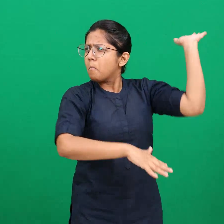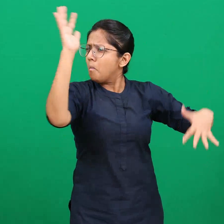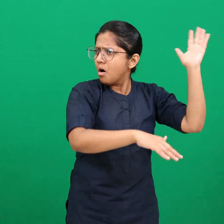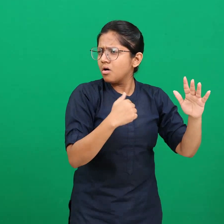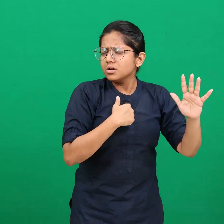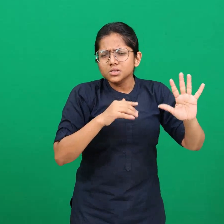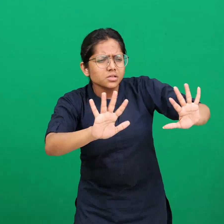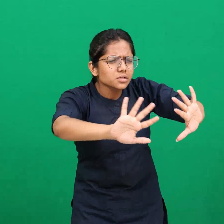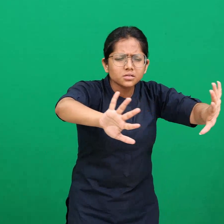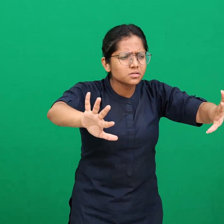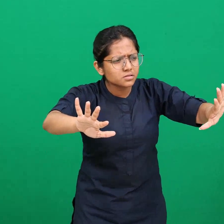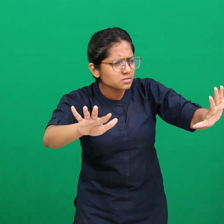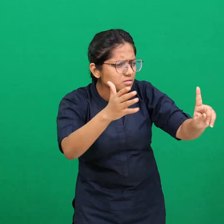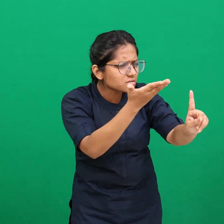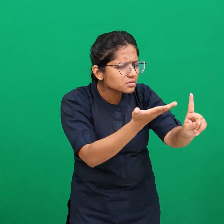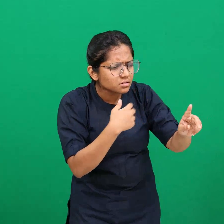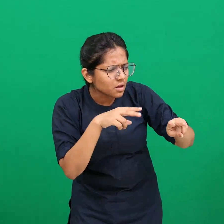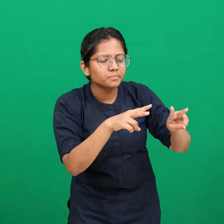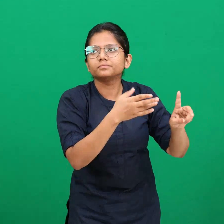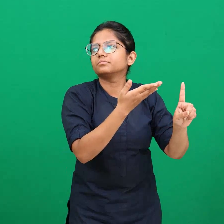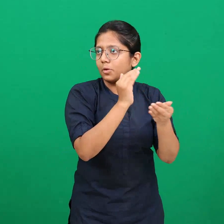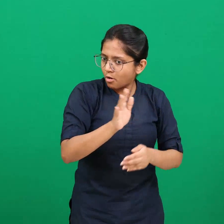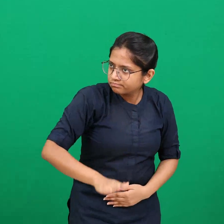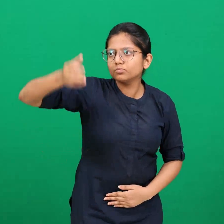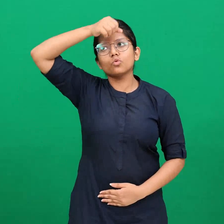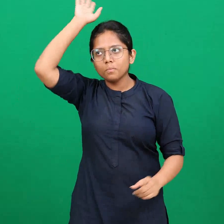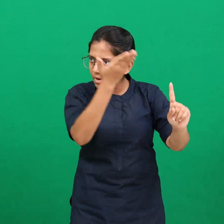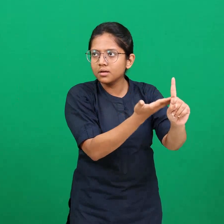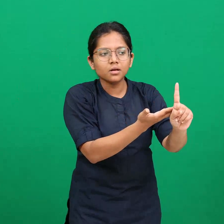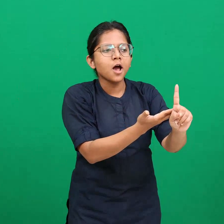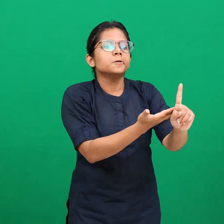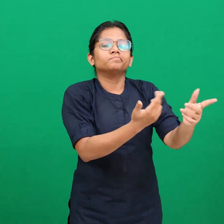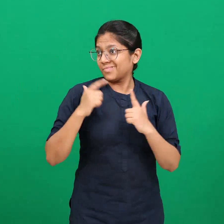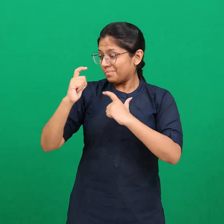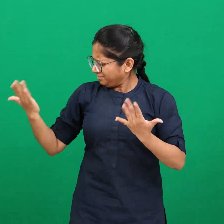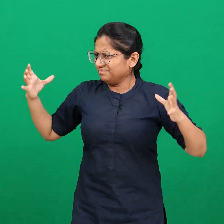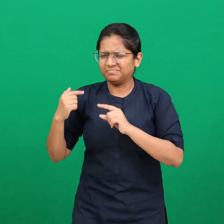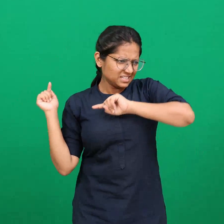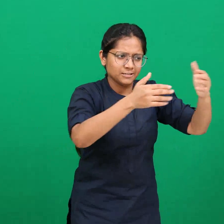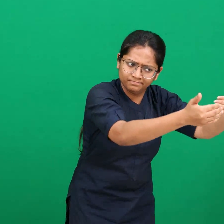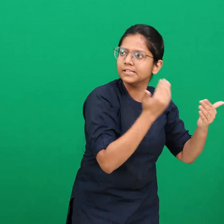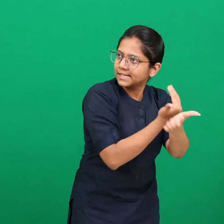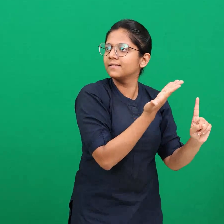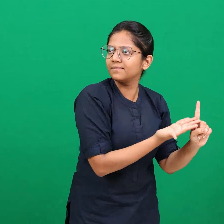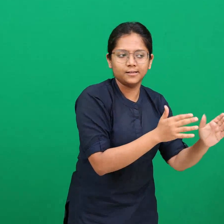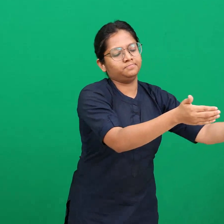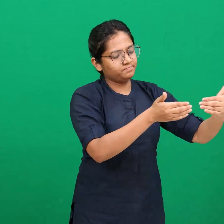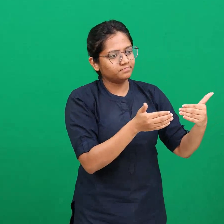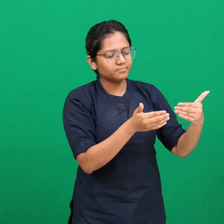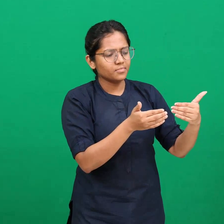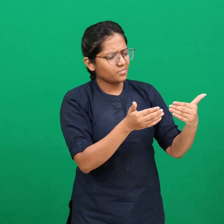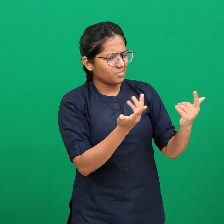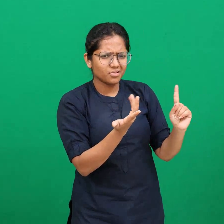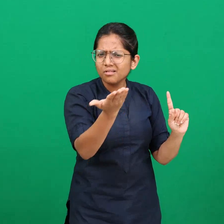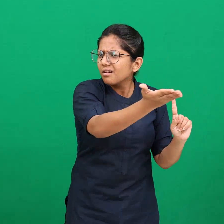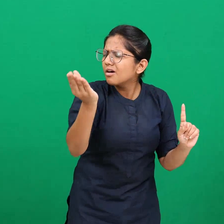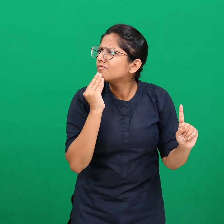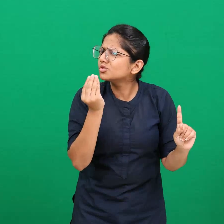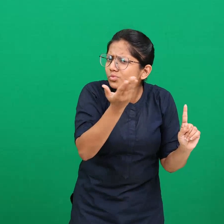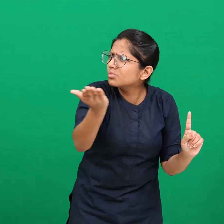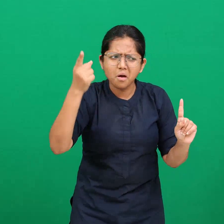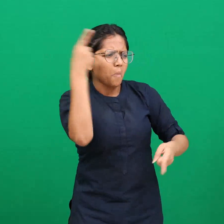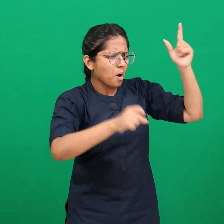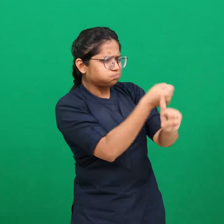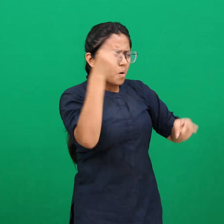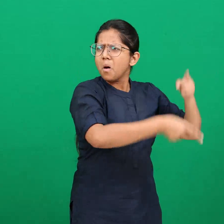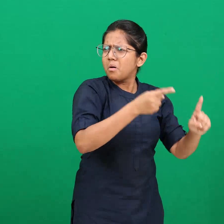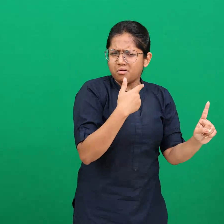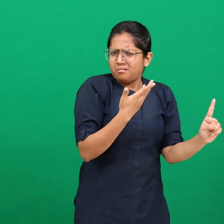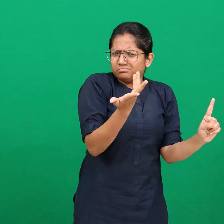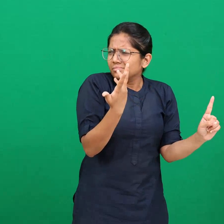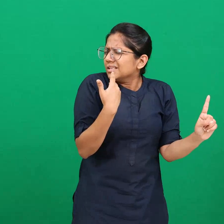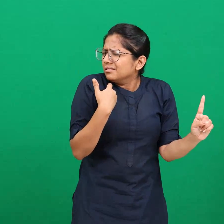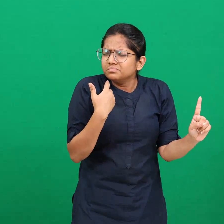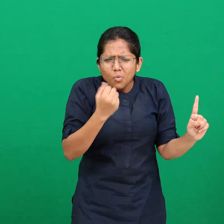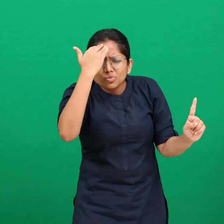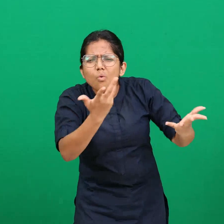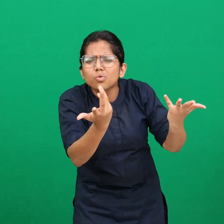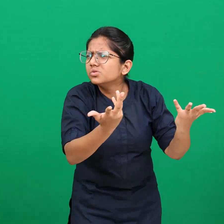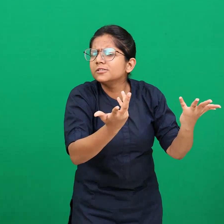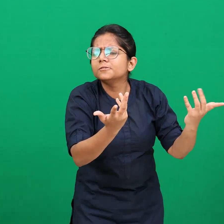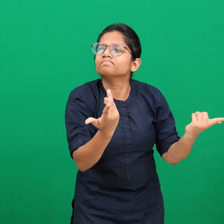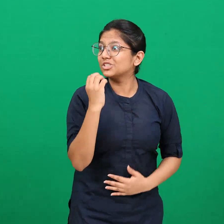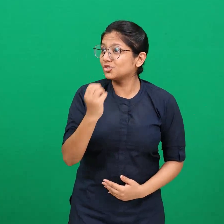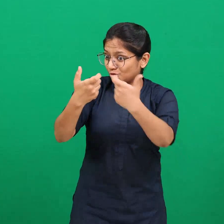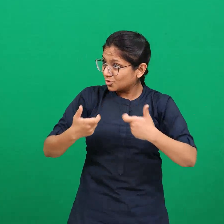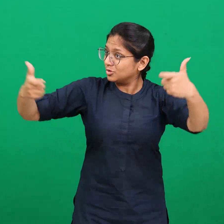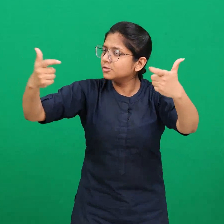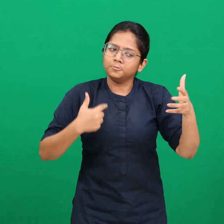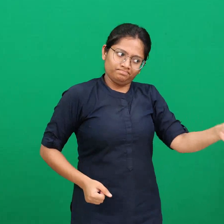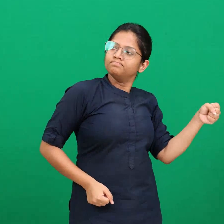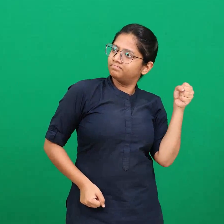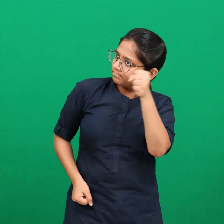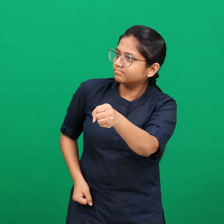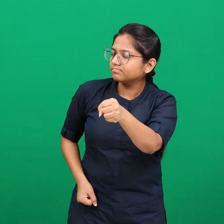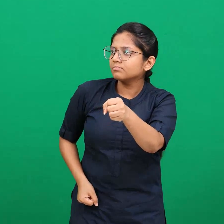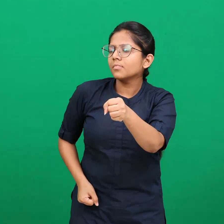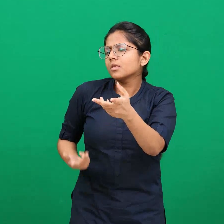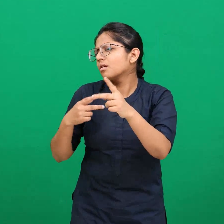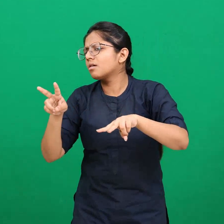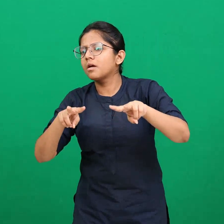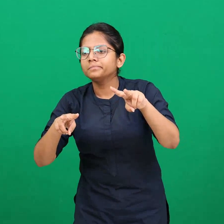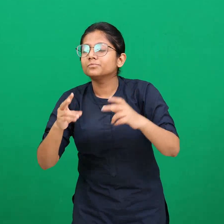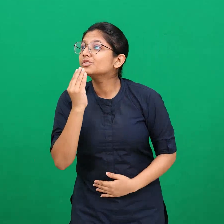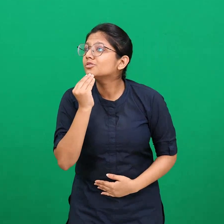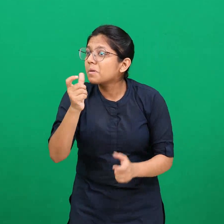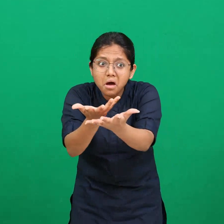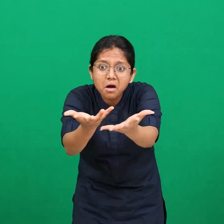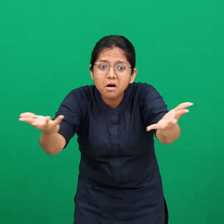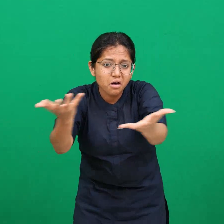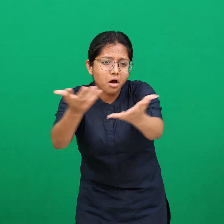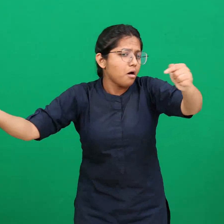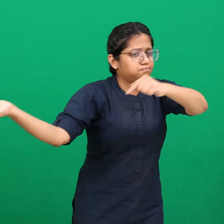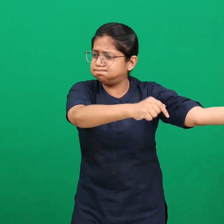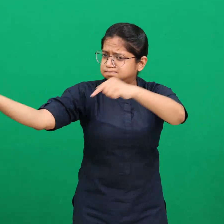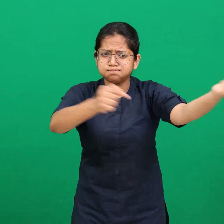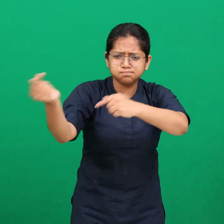For I had learned that he is a Roman citizen, and since I wanted to understand their charges against him, I brought him down to their Sanhedrin.